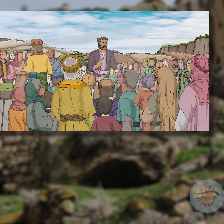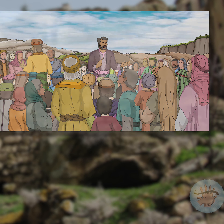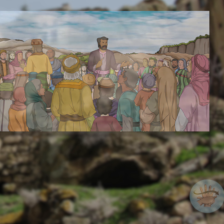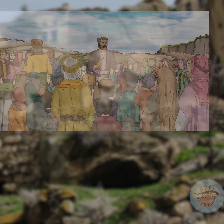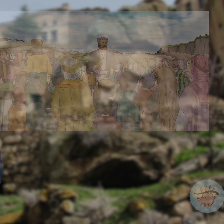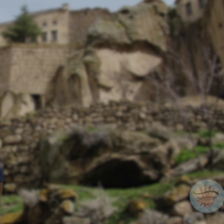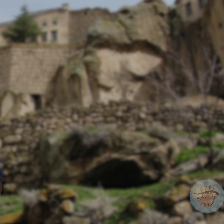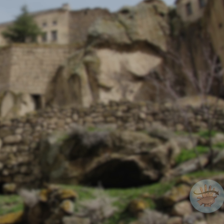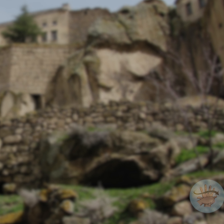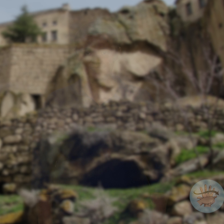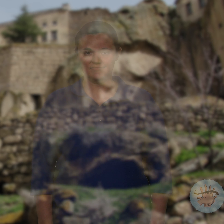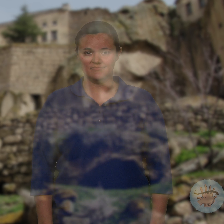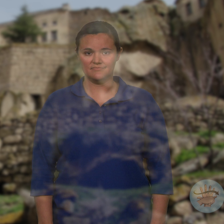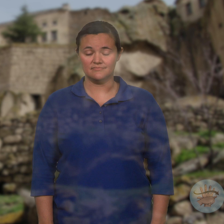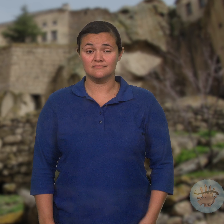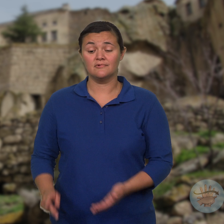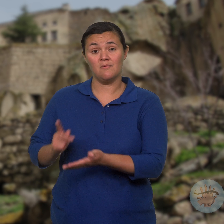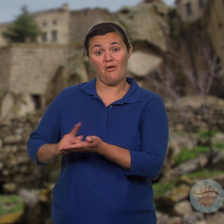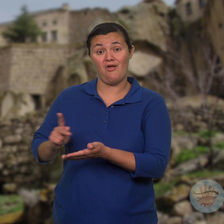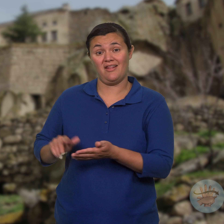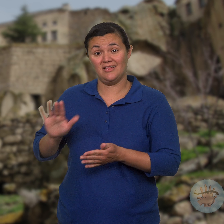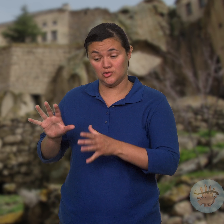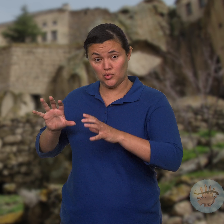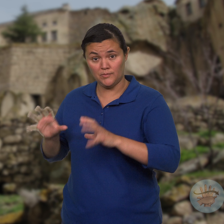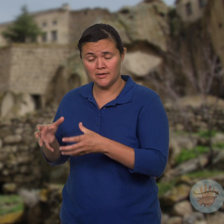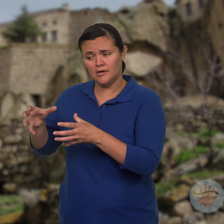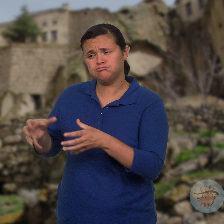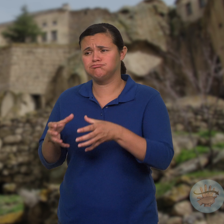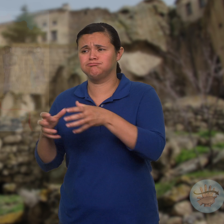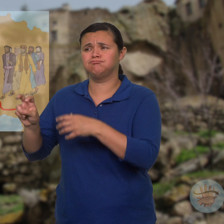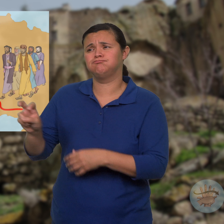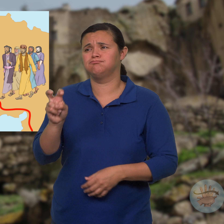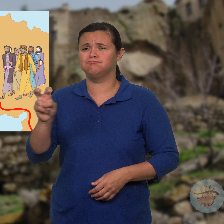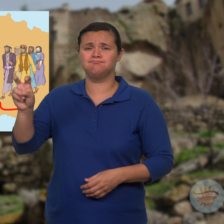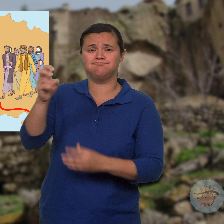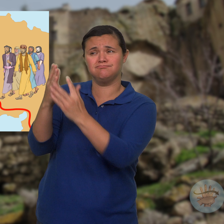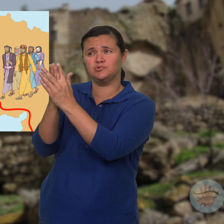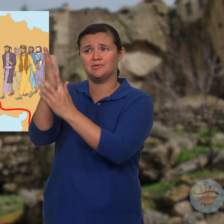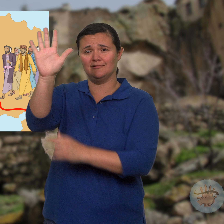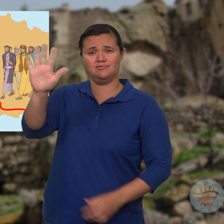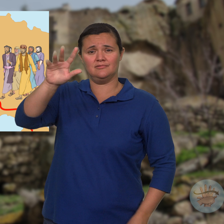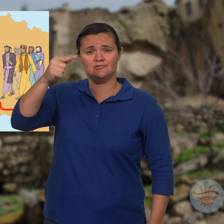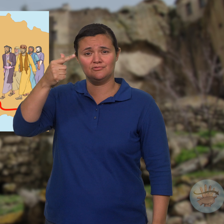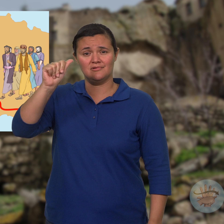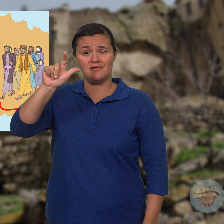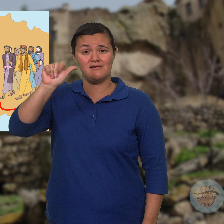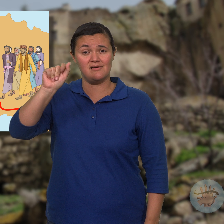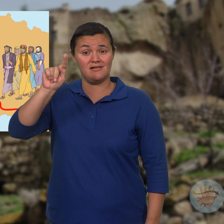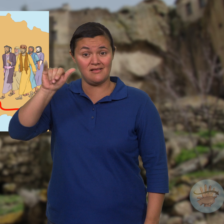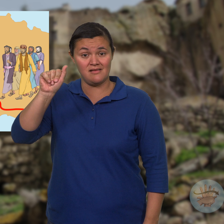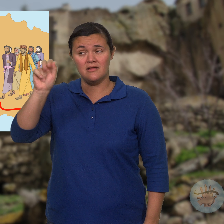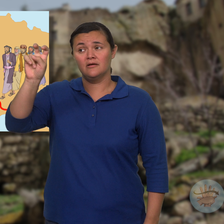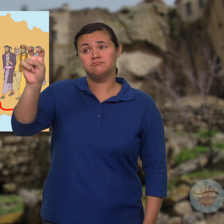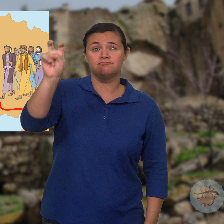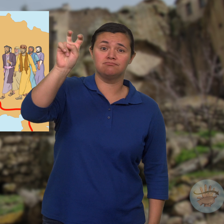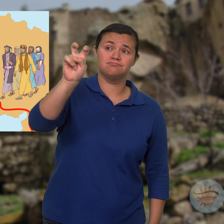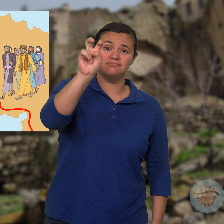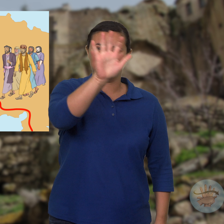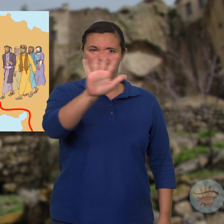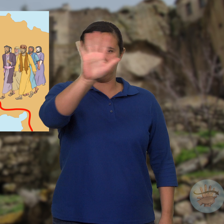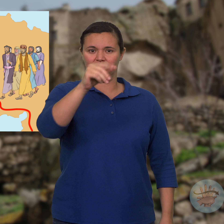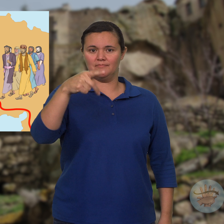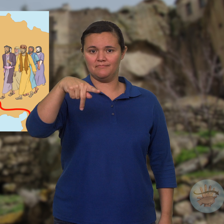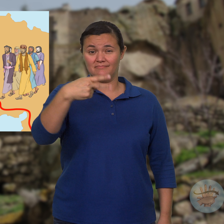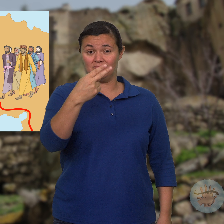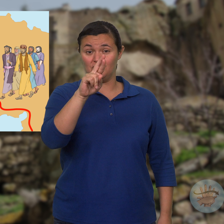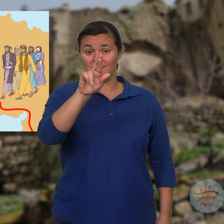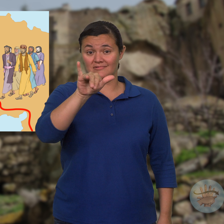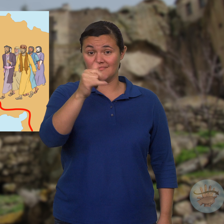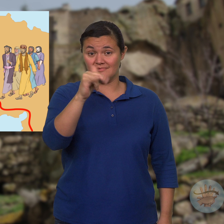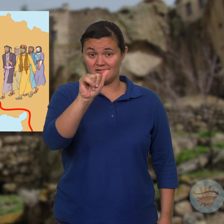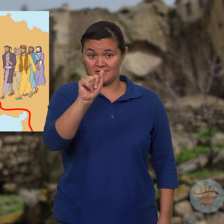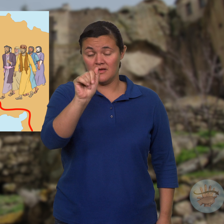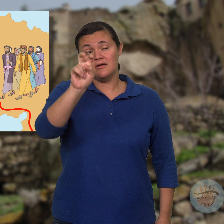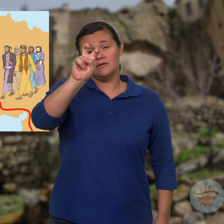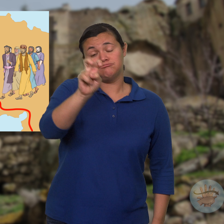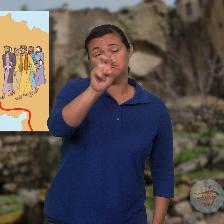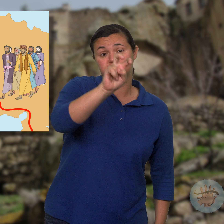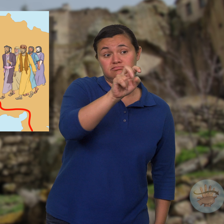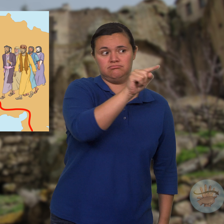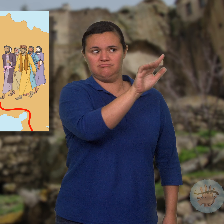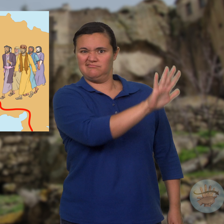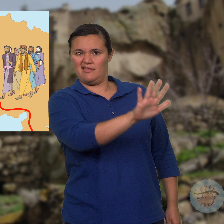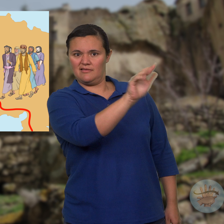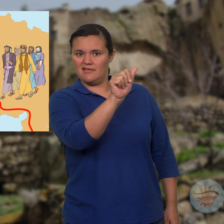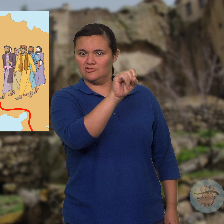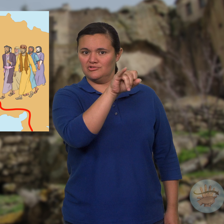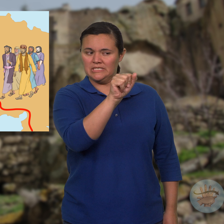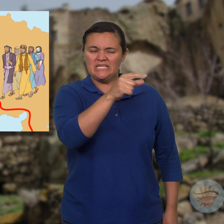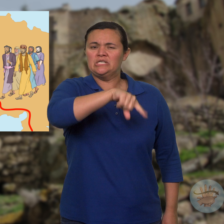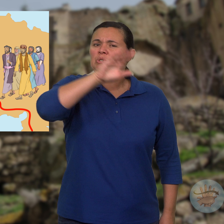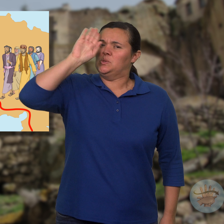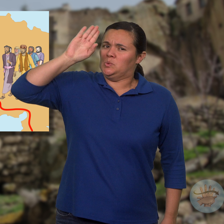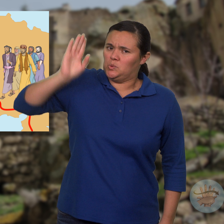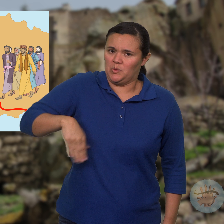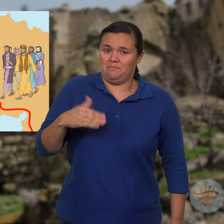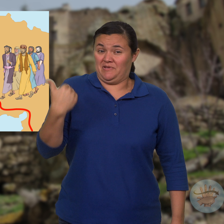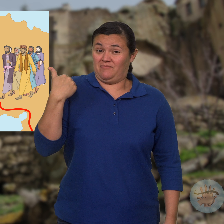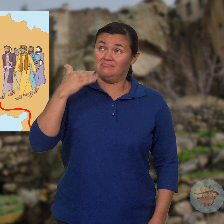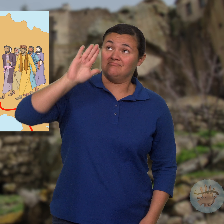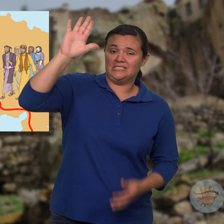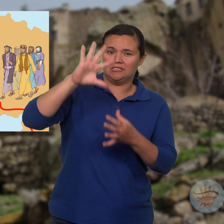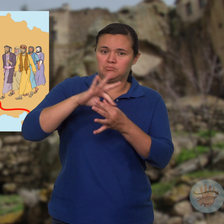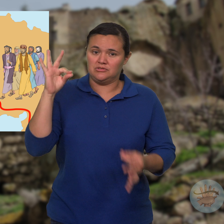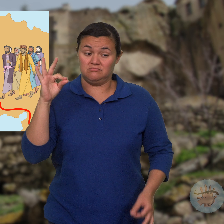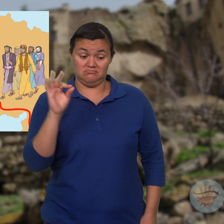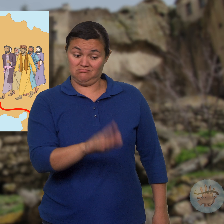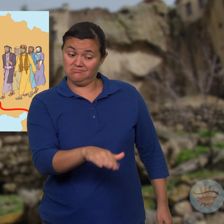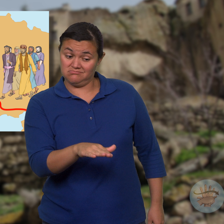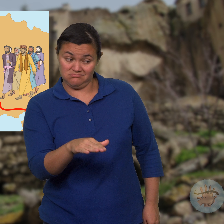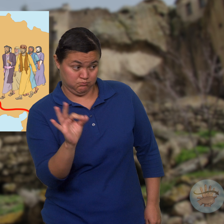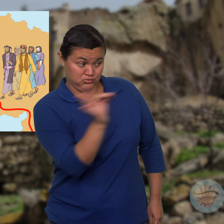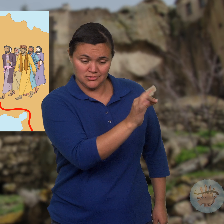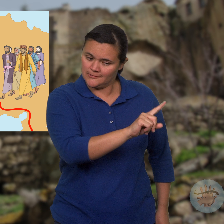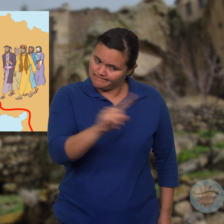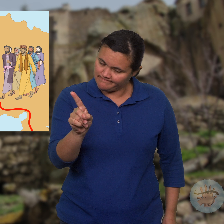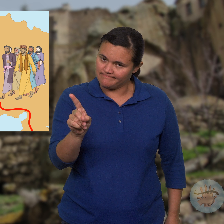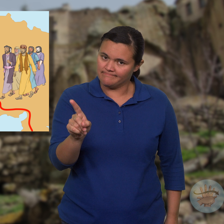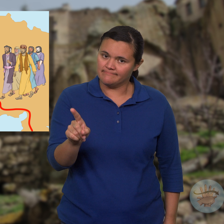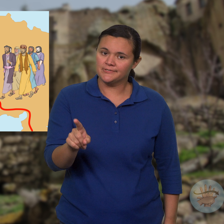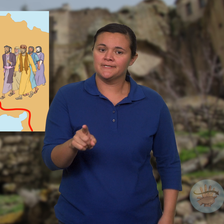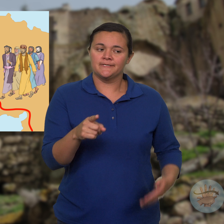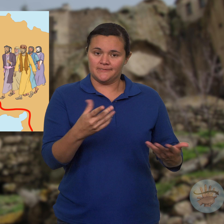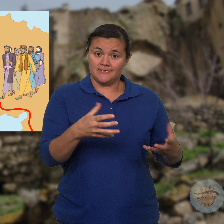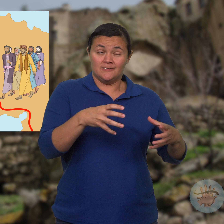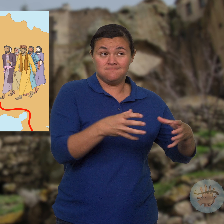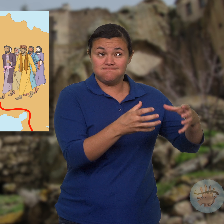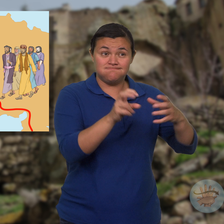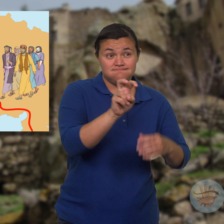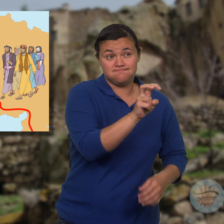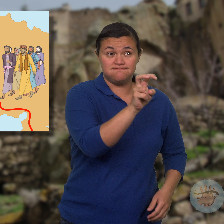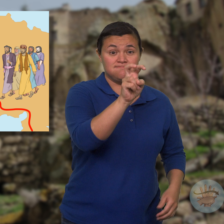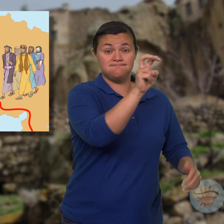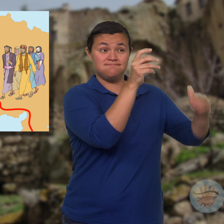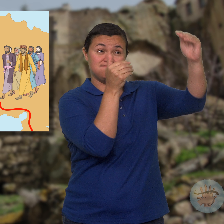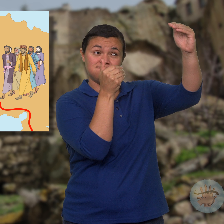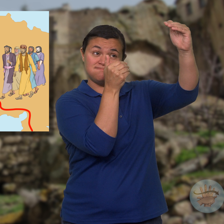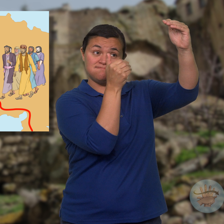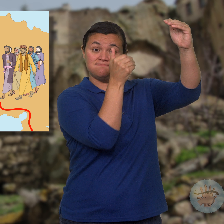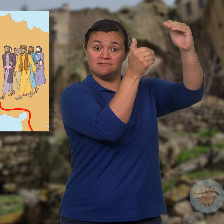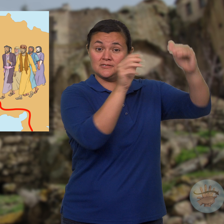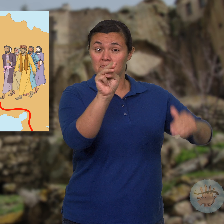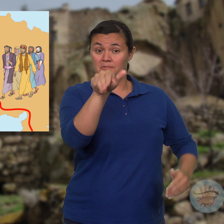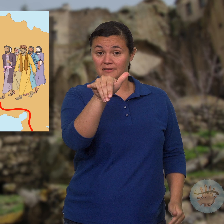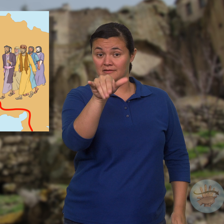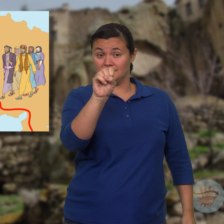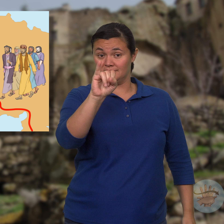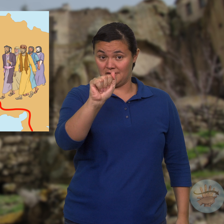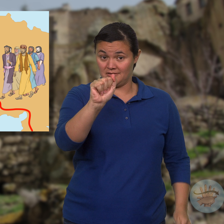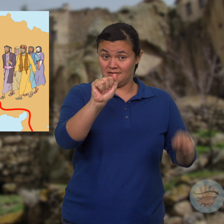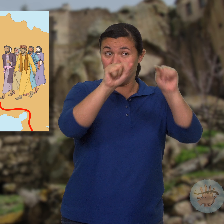After the Holy Spirit had prevented them from speaking the word in the province of Asia, they traveled through the region of Phrygia and Galatia.